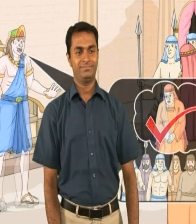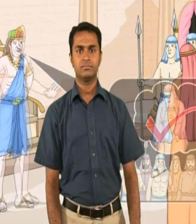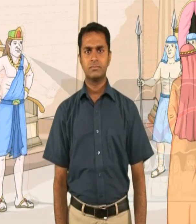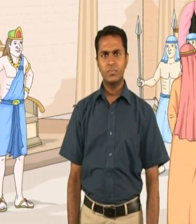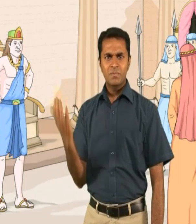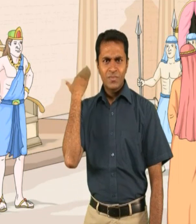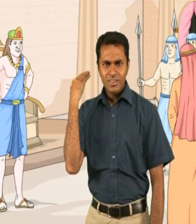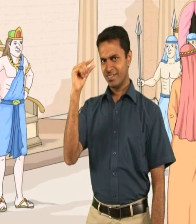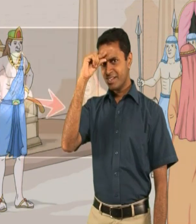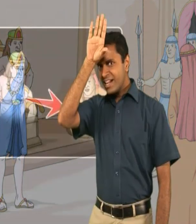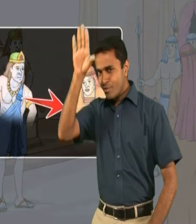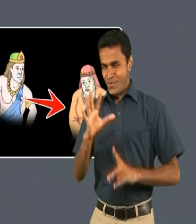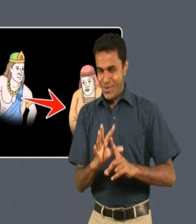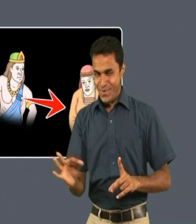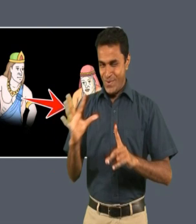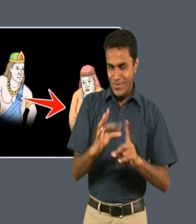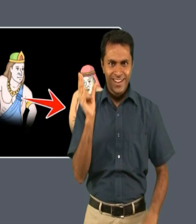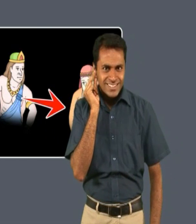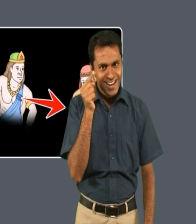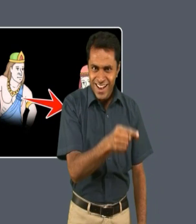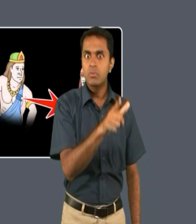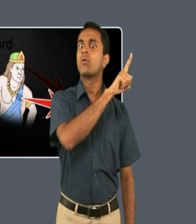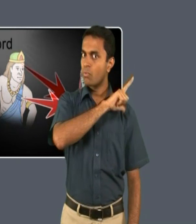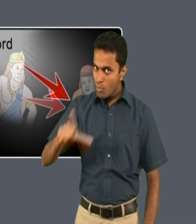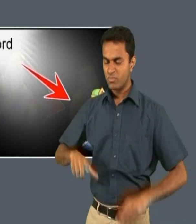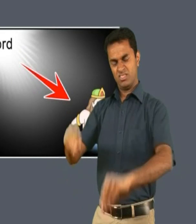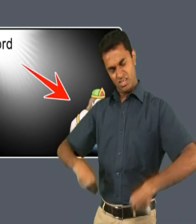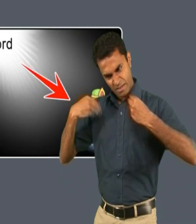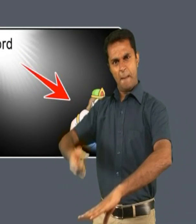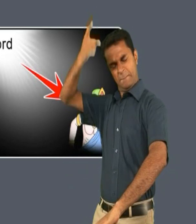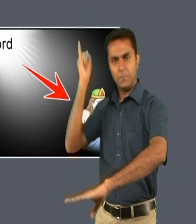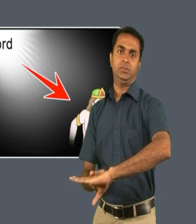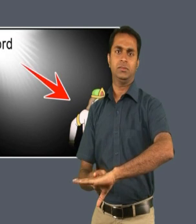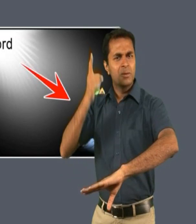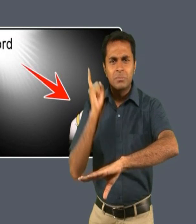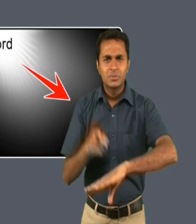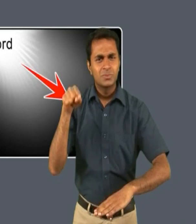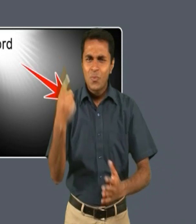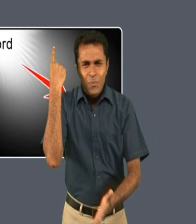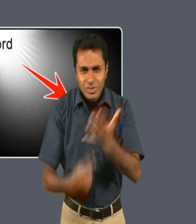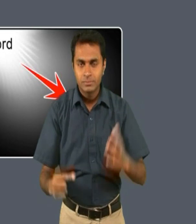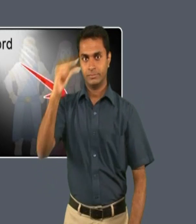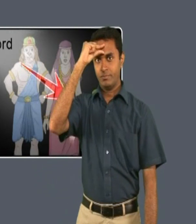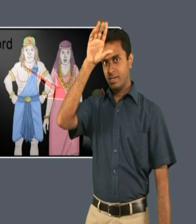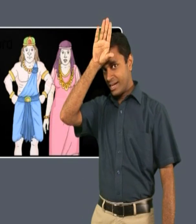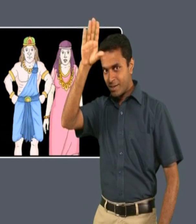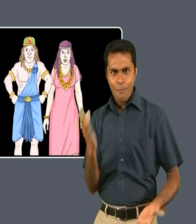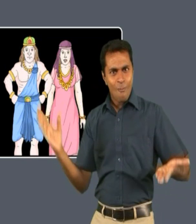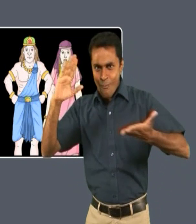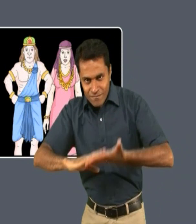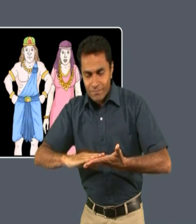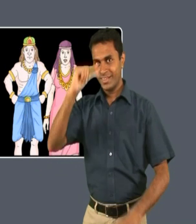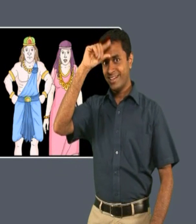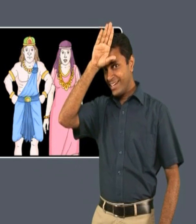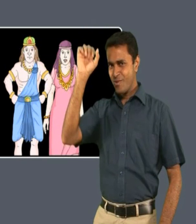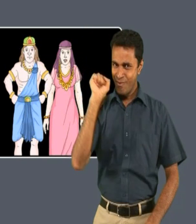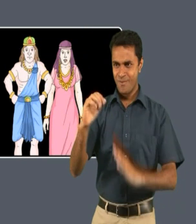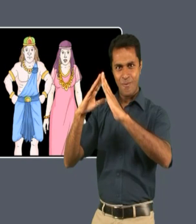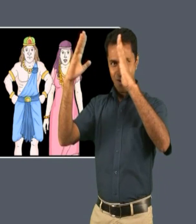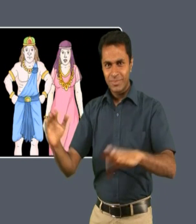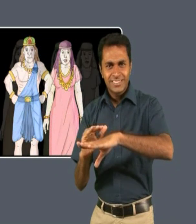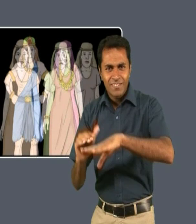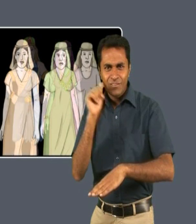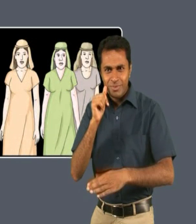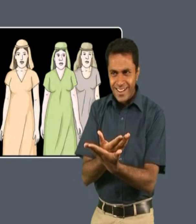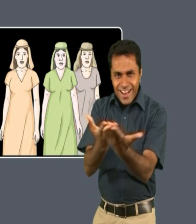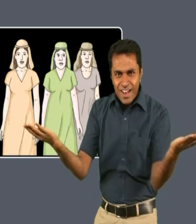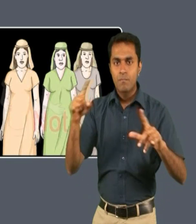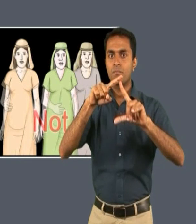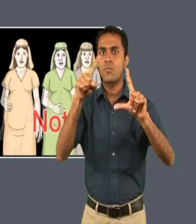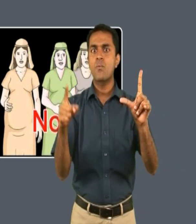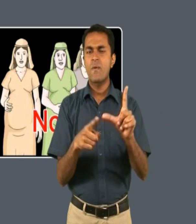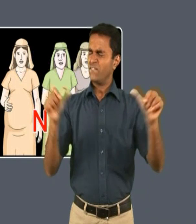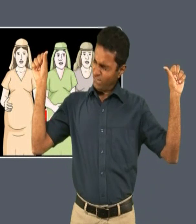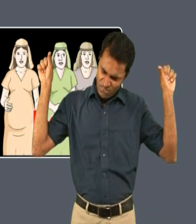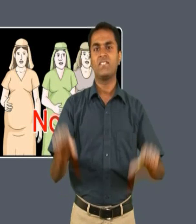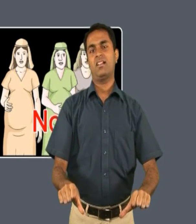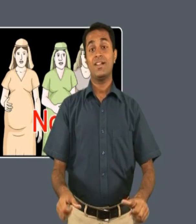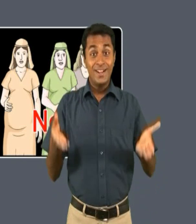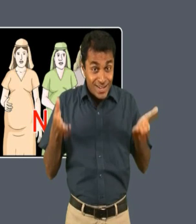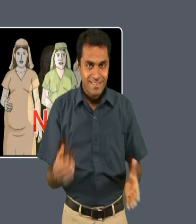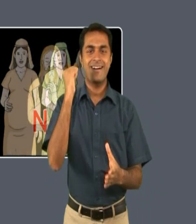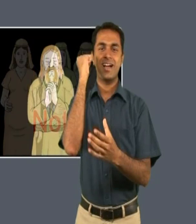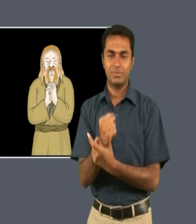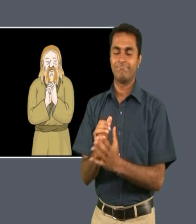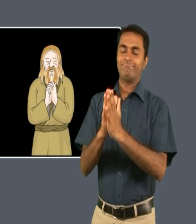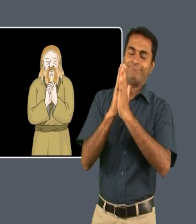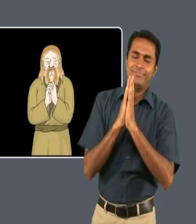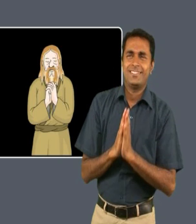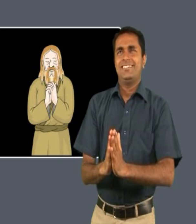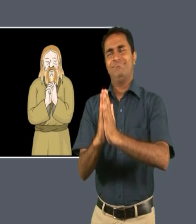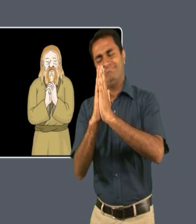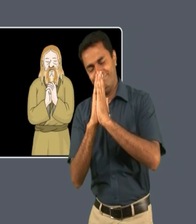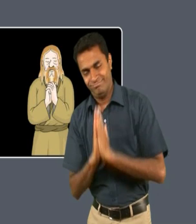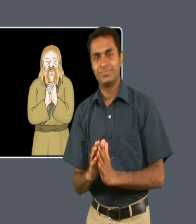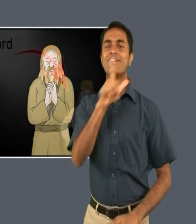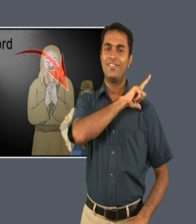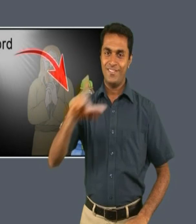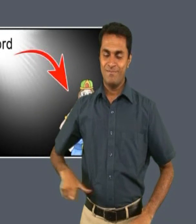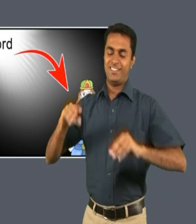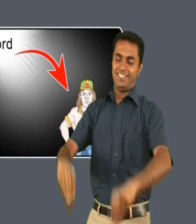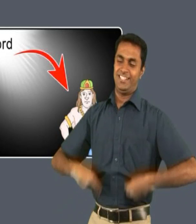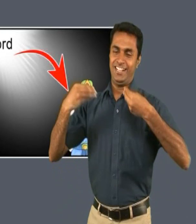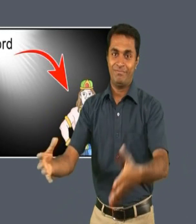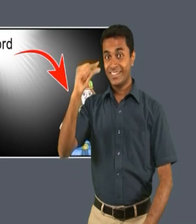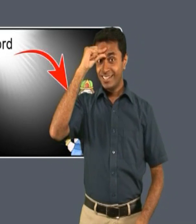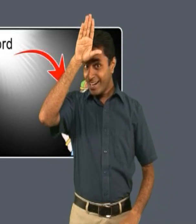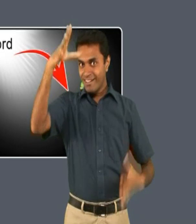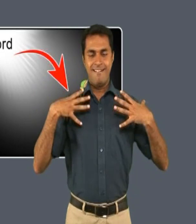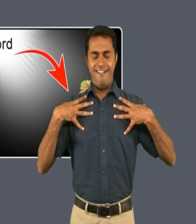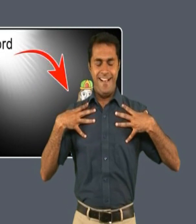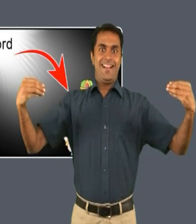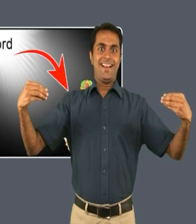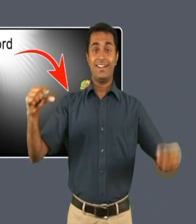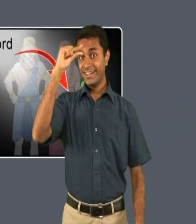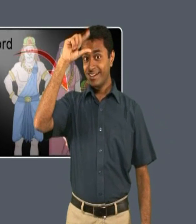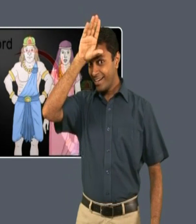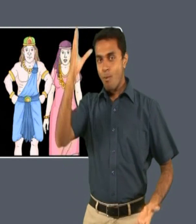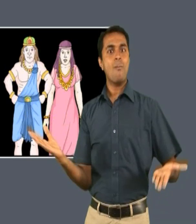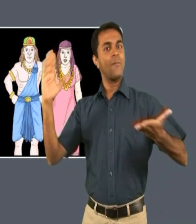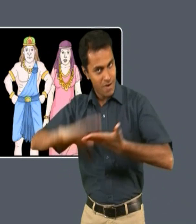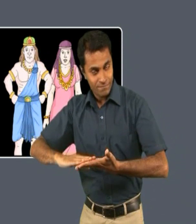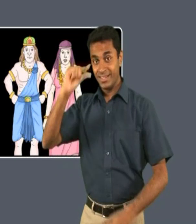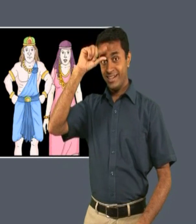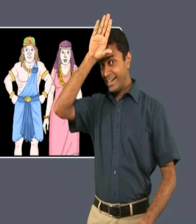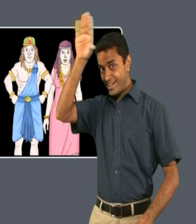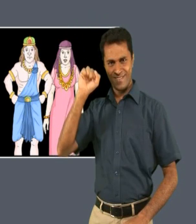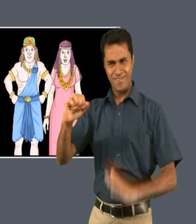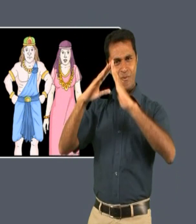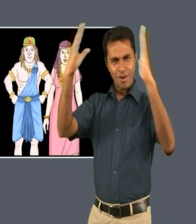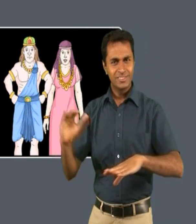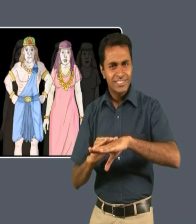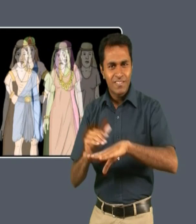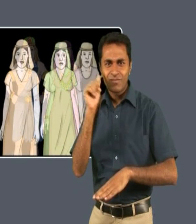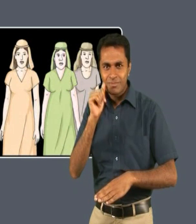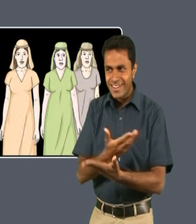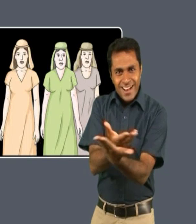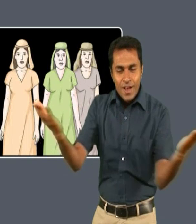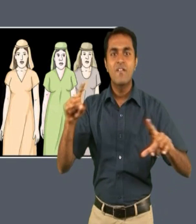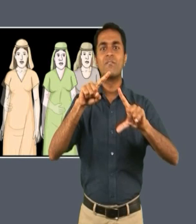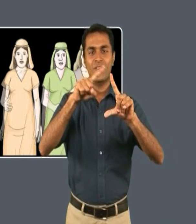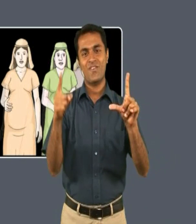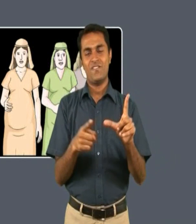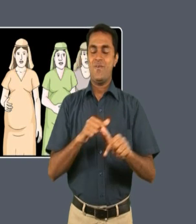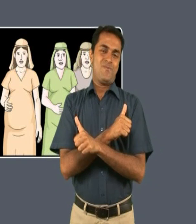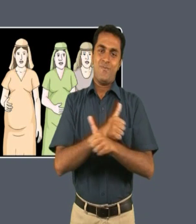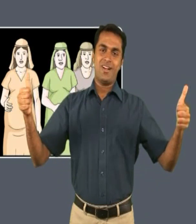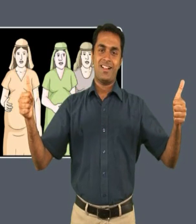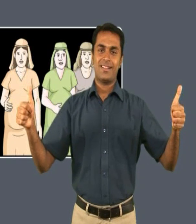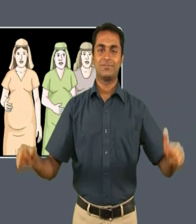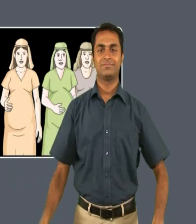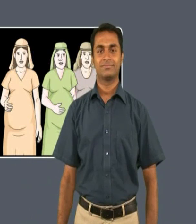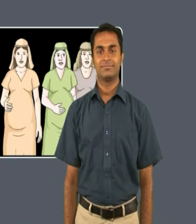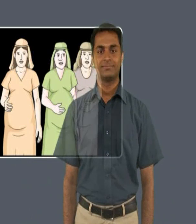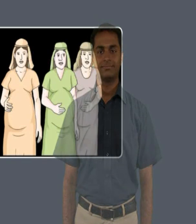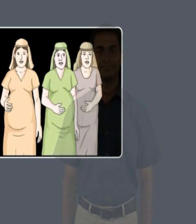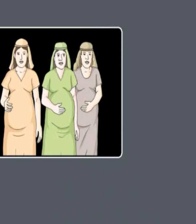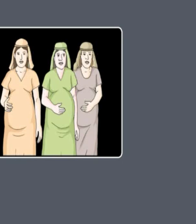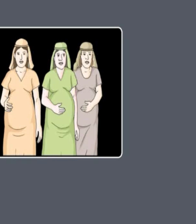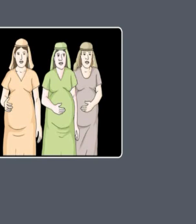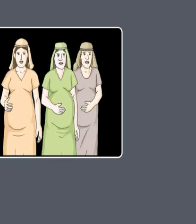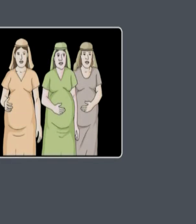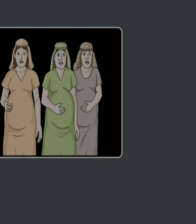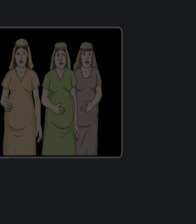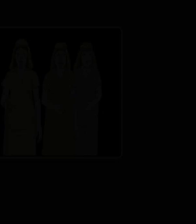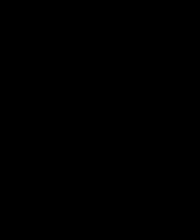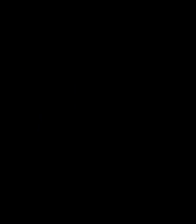Then Abraham prayed to God, and God healed Abimelech and his wife and his maidservants, so that they could again bear children— for on account of Abraham’s wife Sarah, the LORD had completely closed all the wombs in Abimelech’s household.